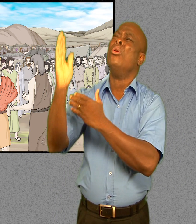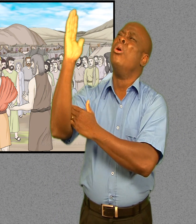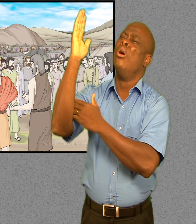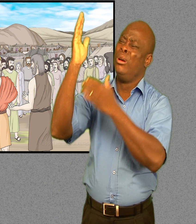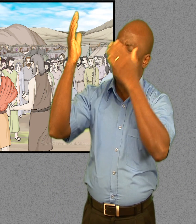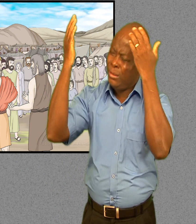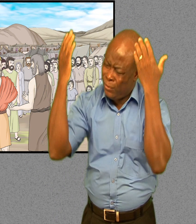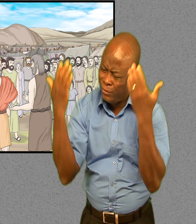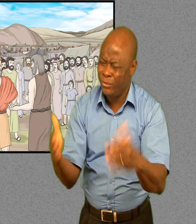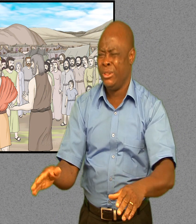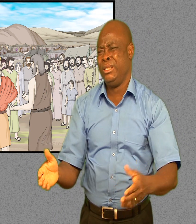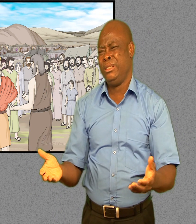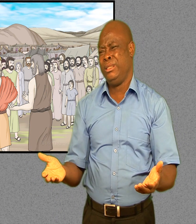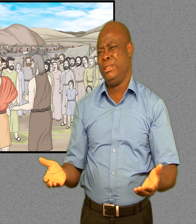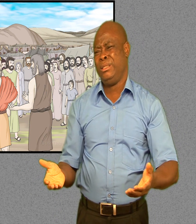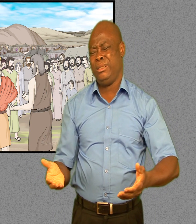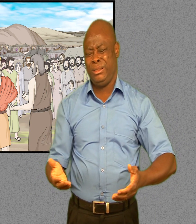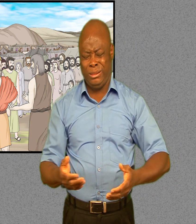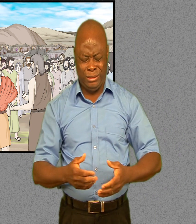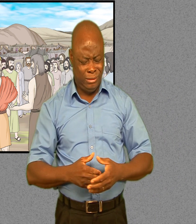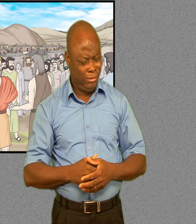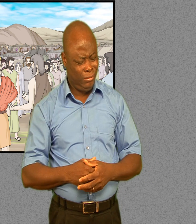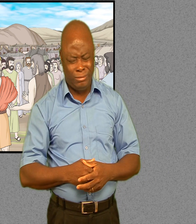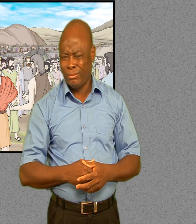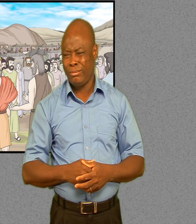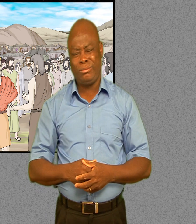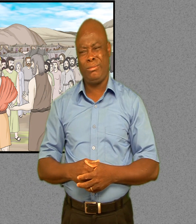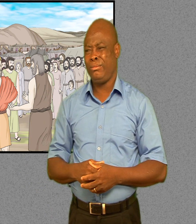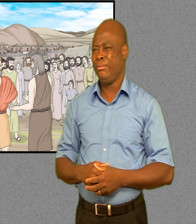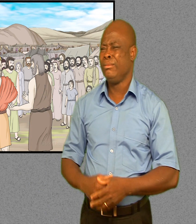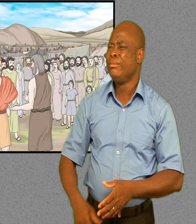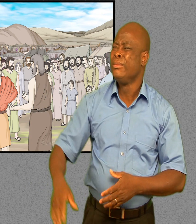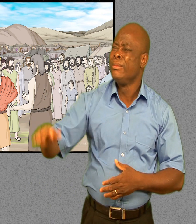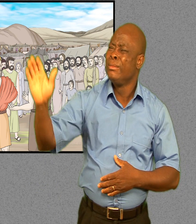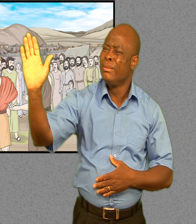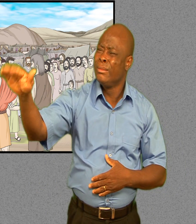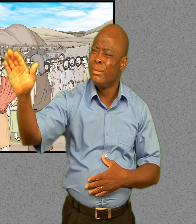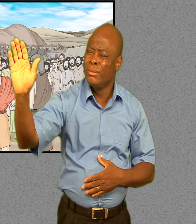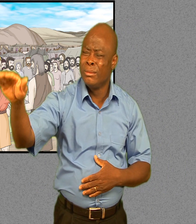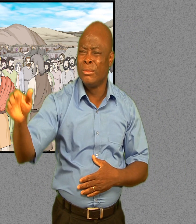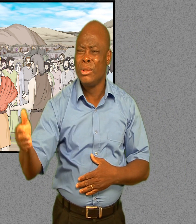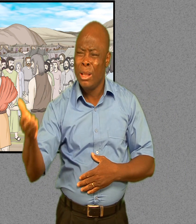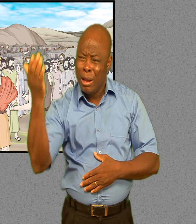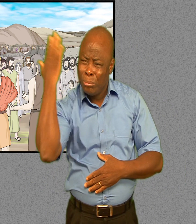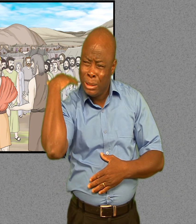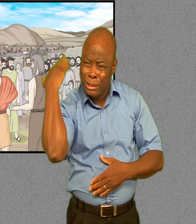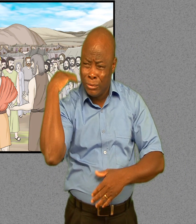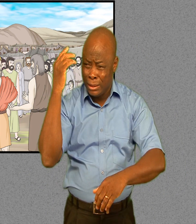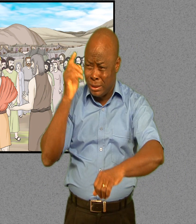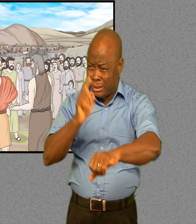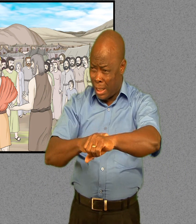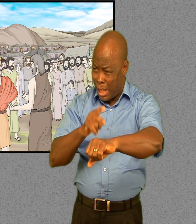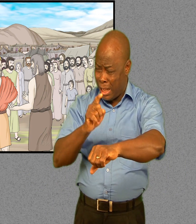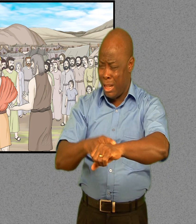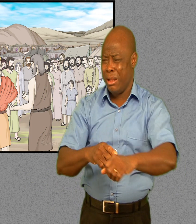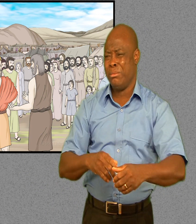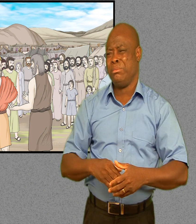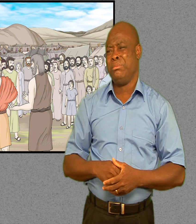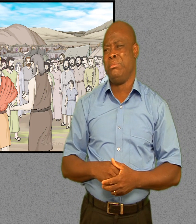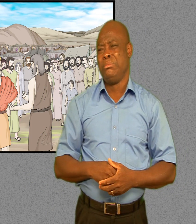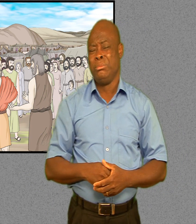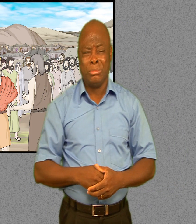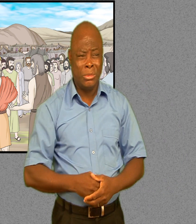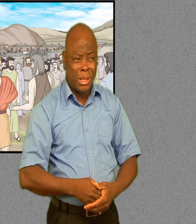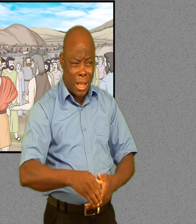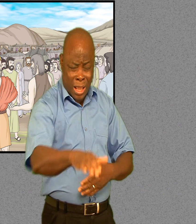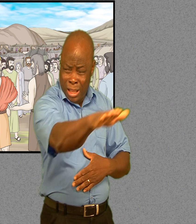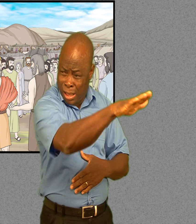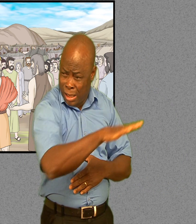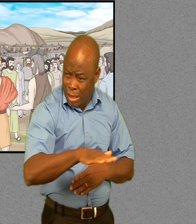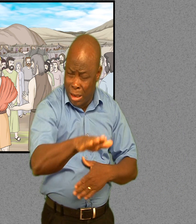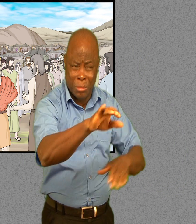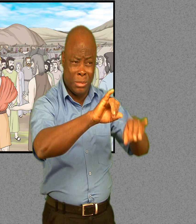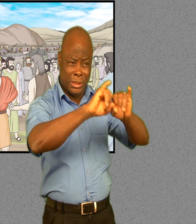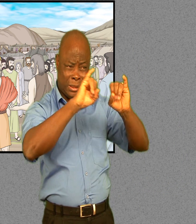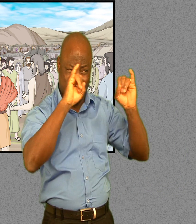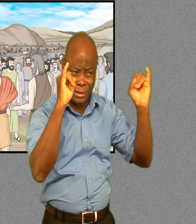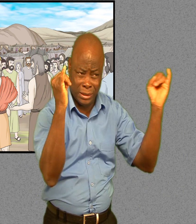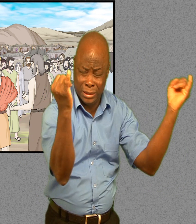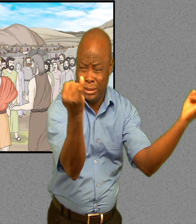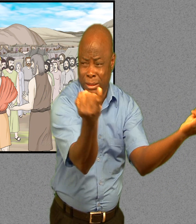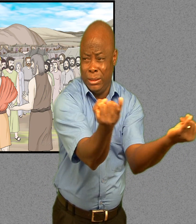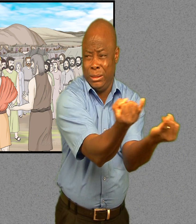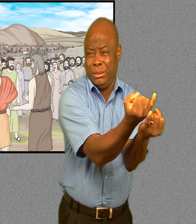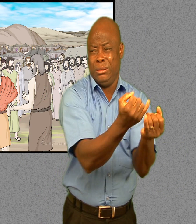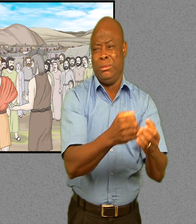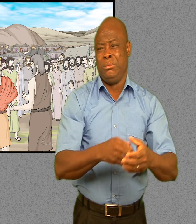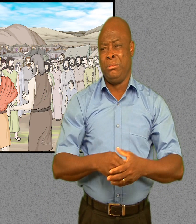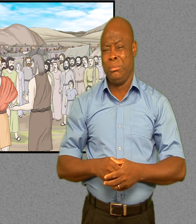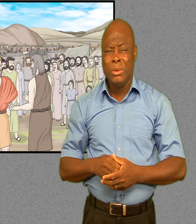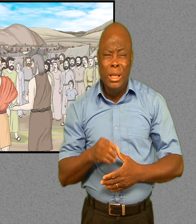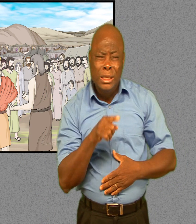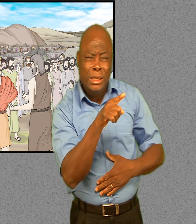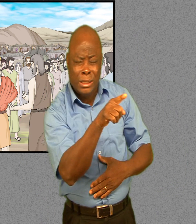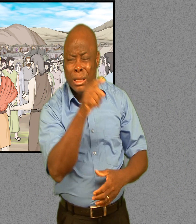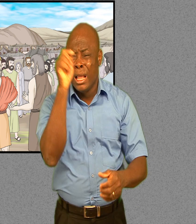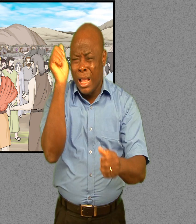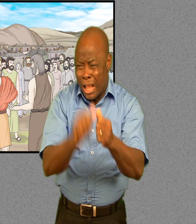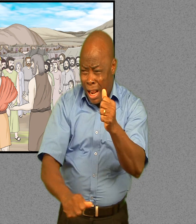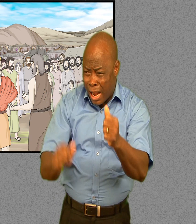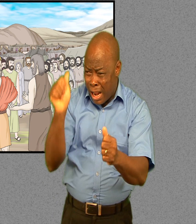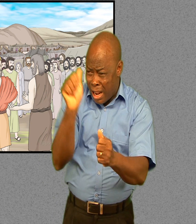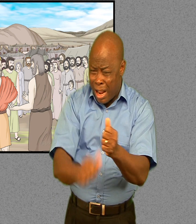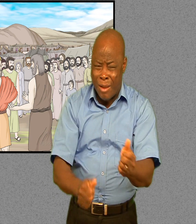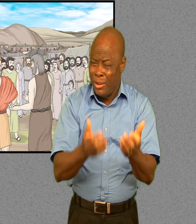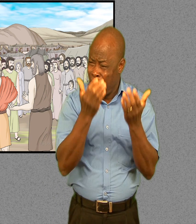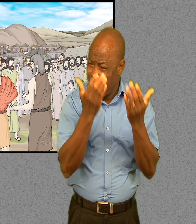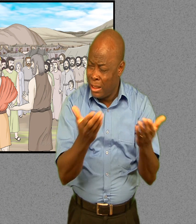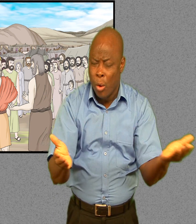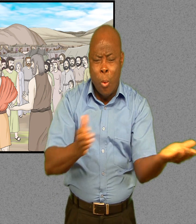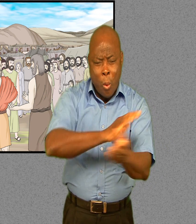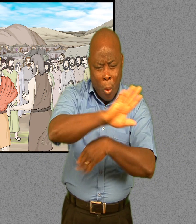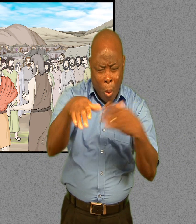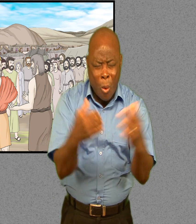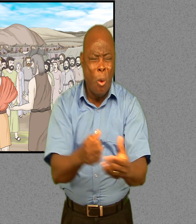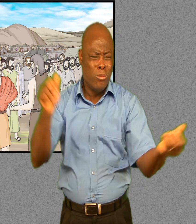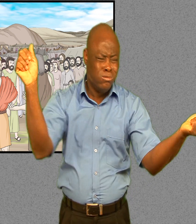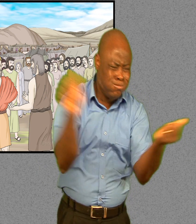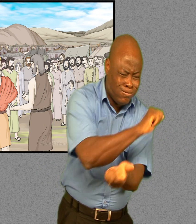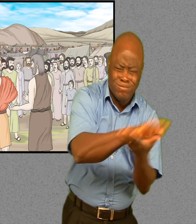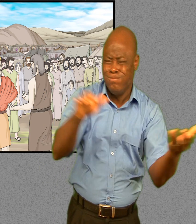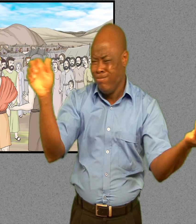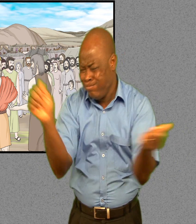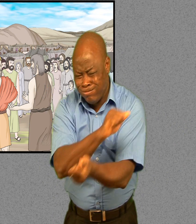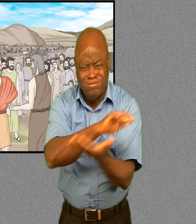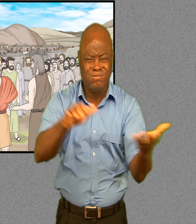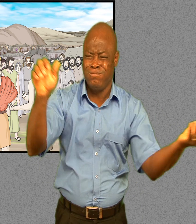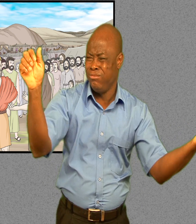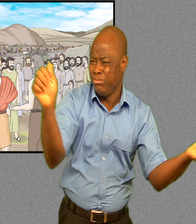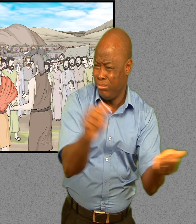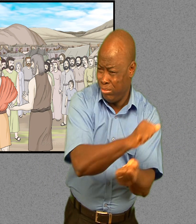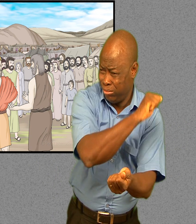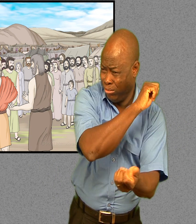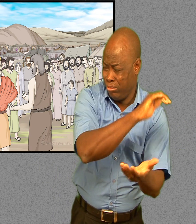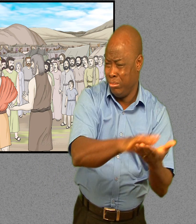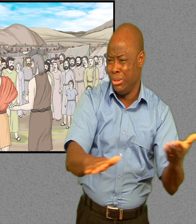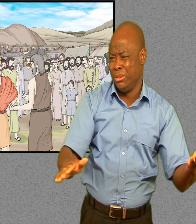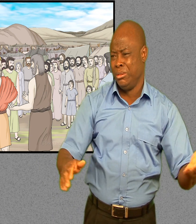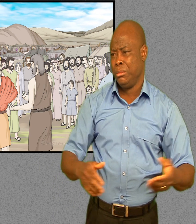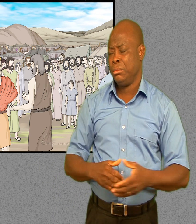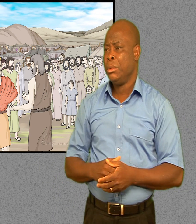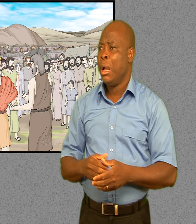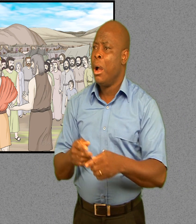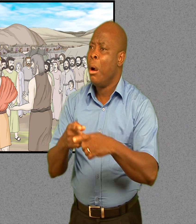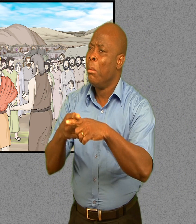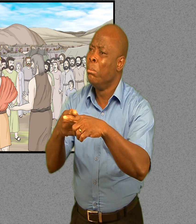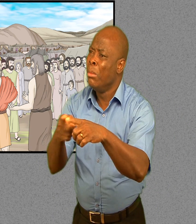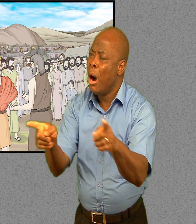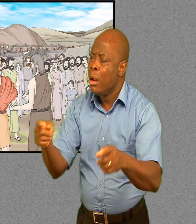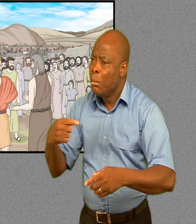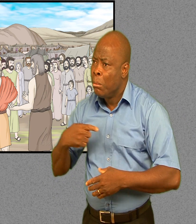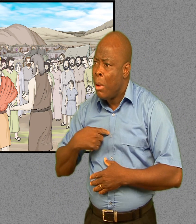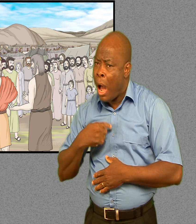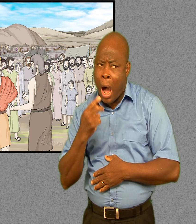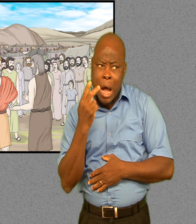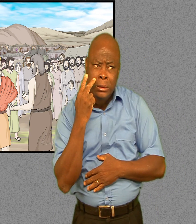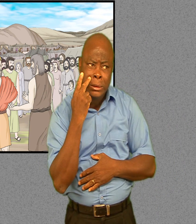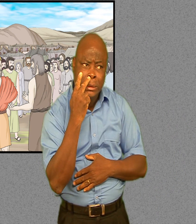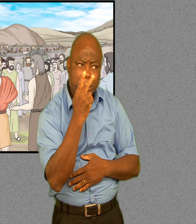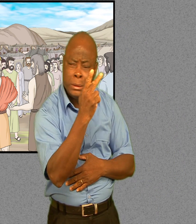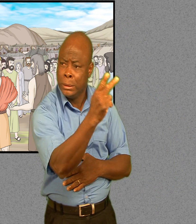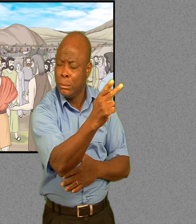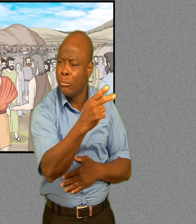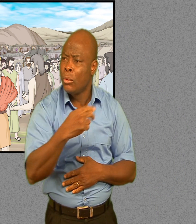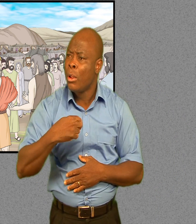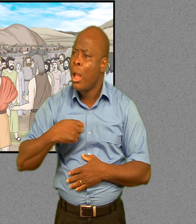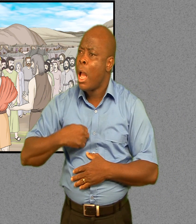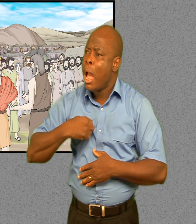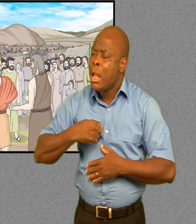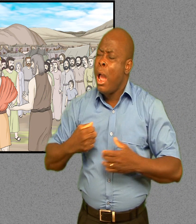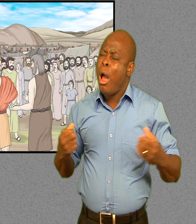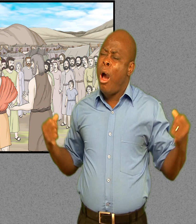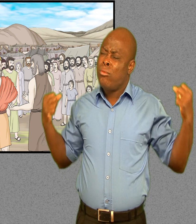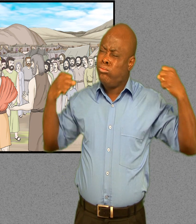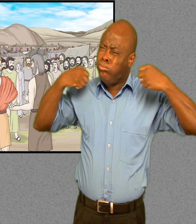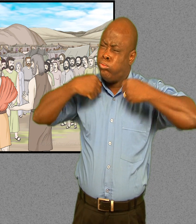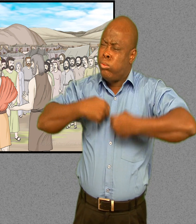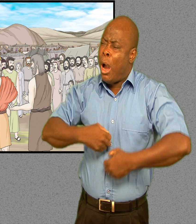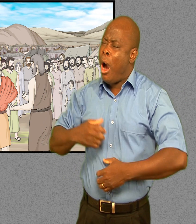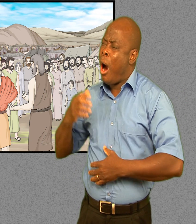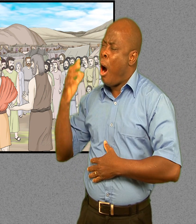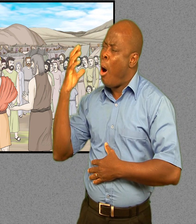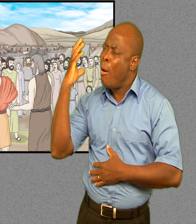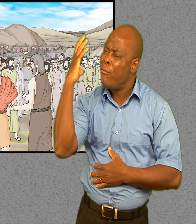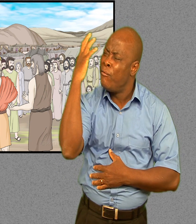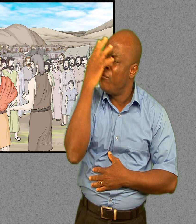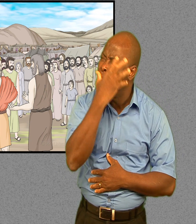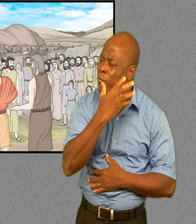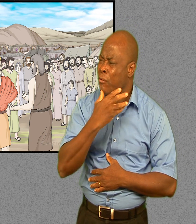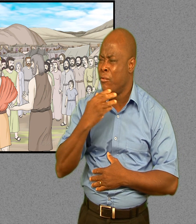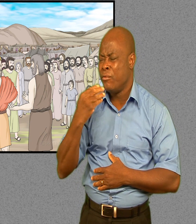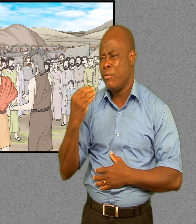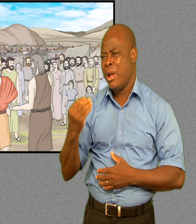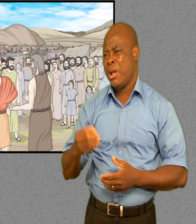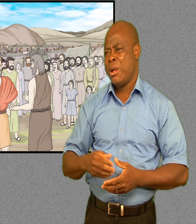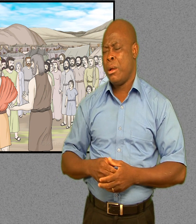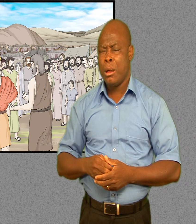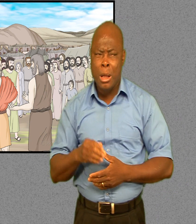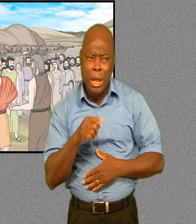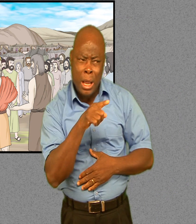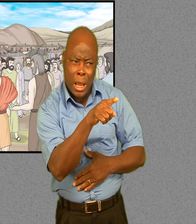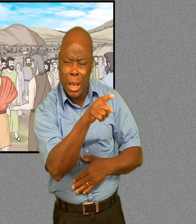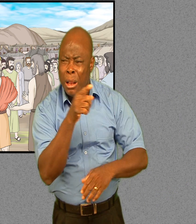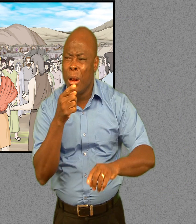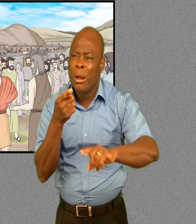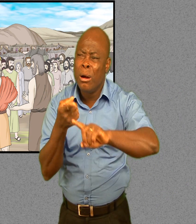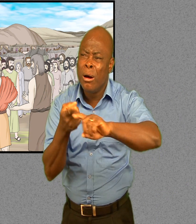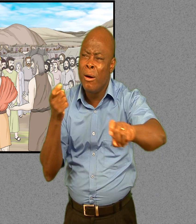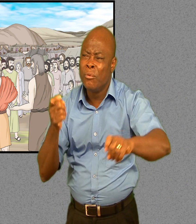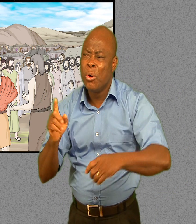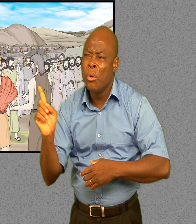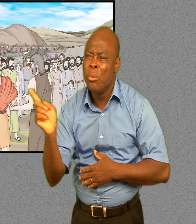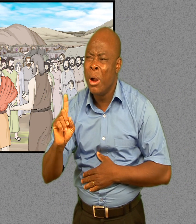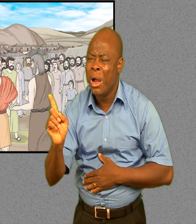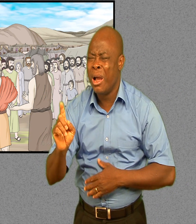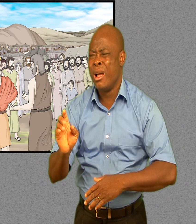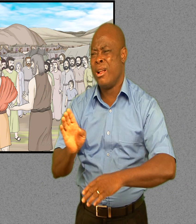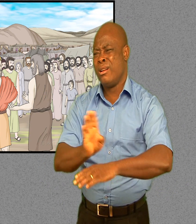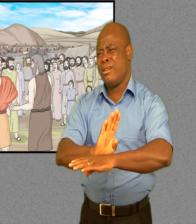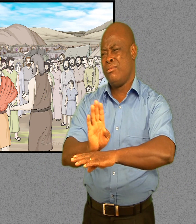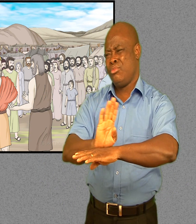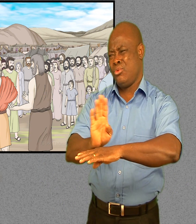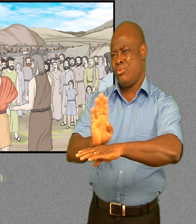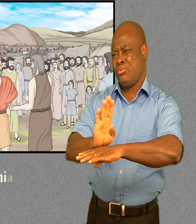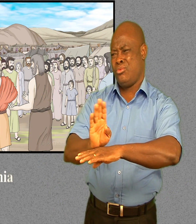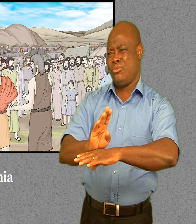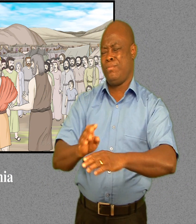“It is true,” Achan replied, “I have sinned against the LORD, the God of Israel.